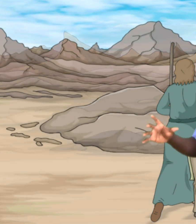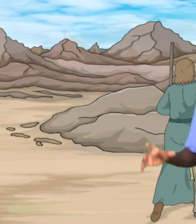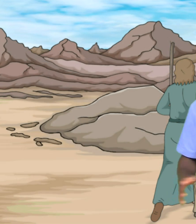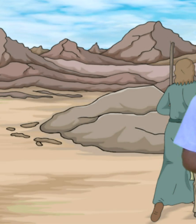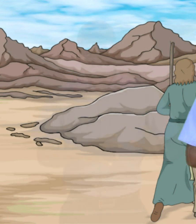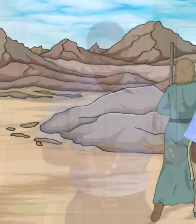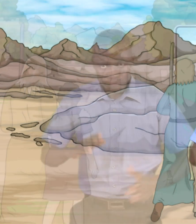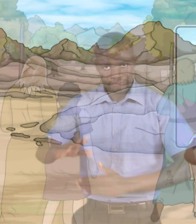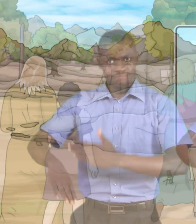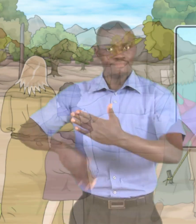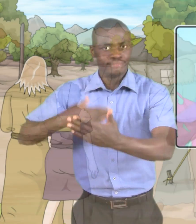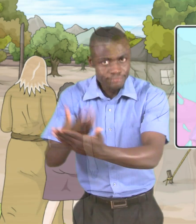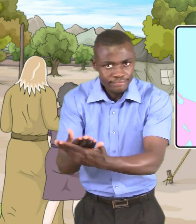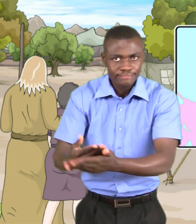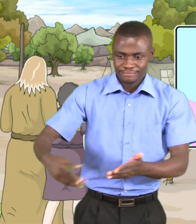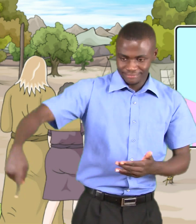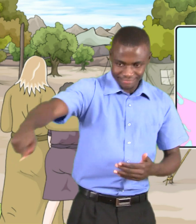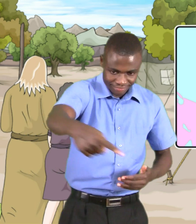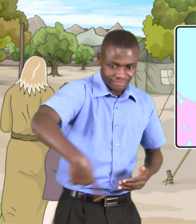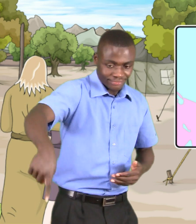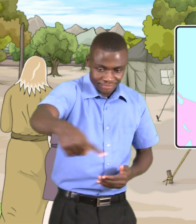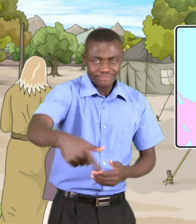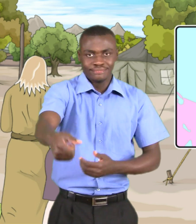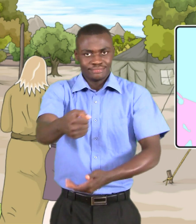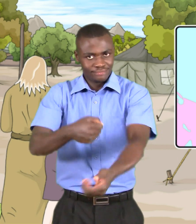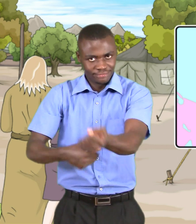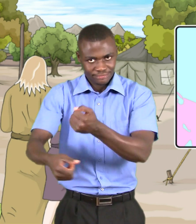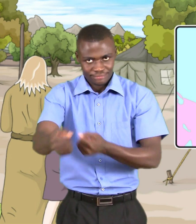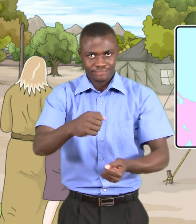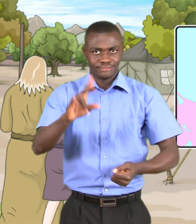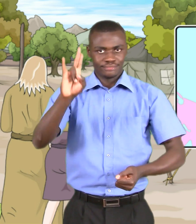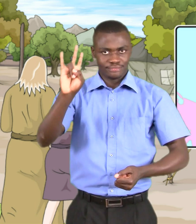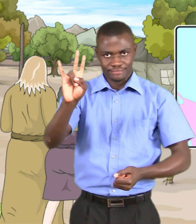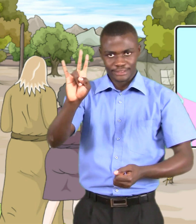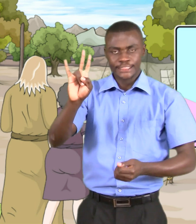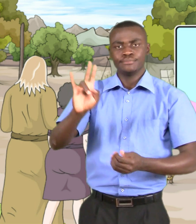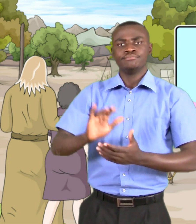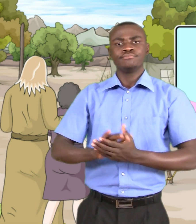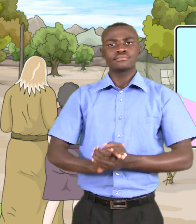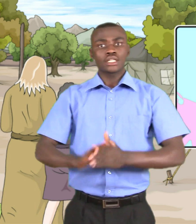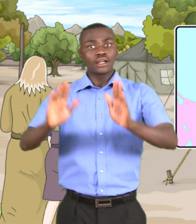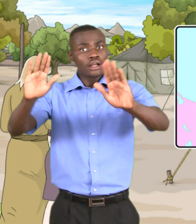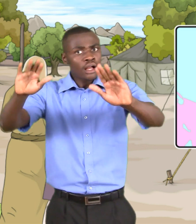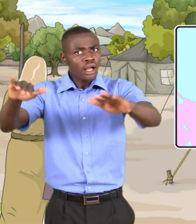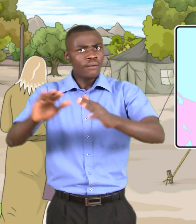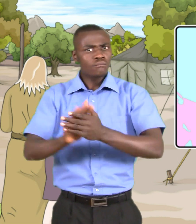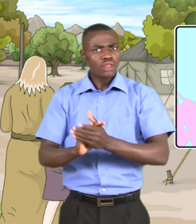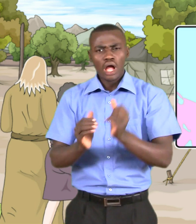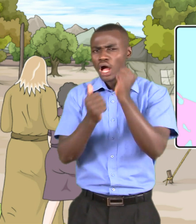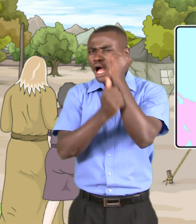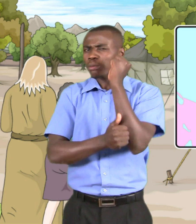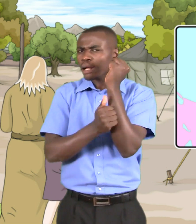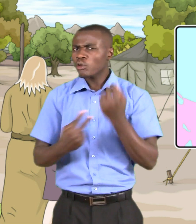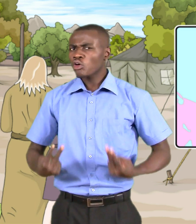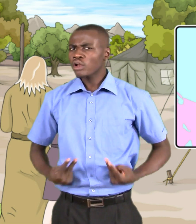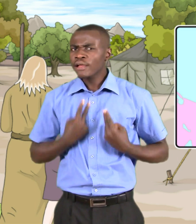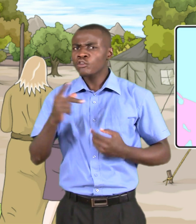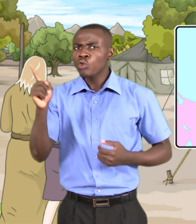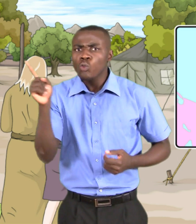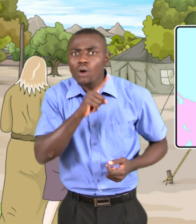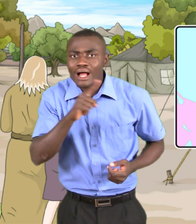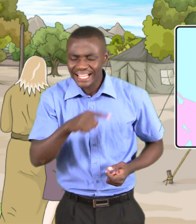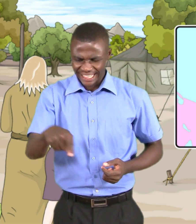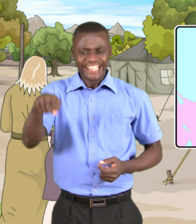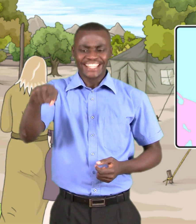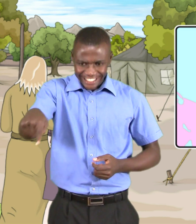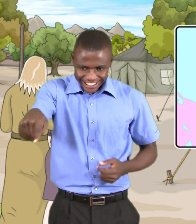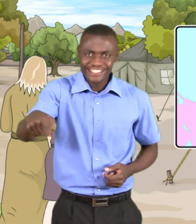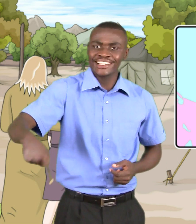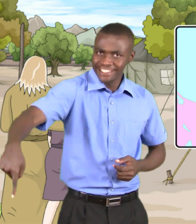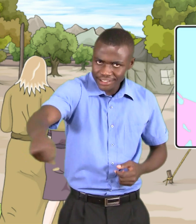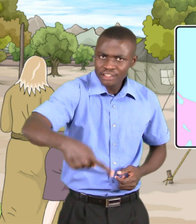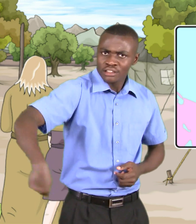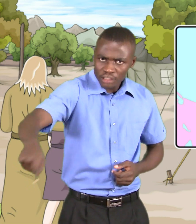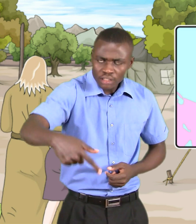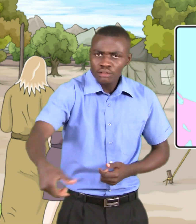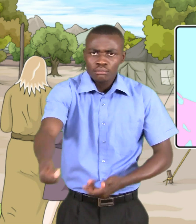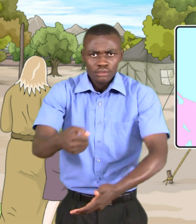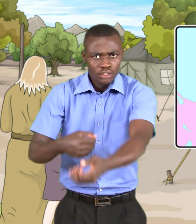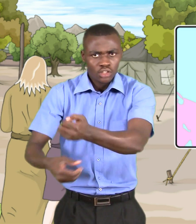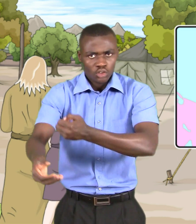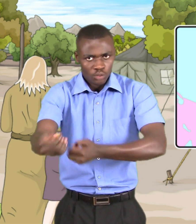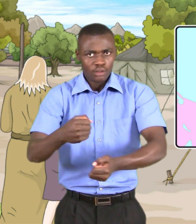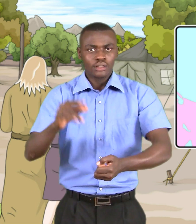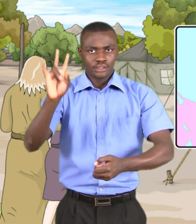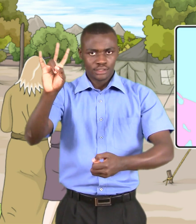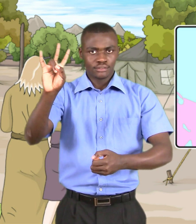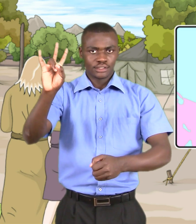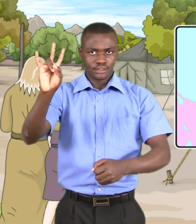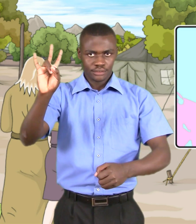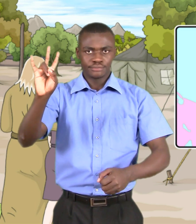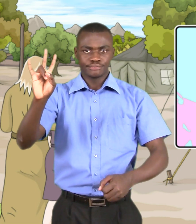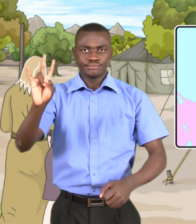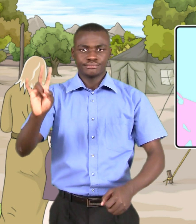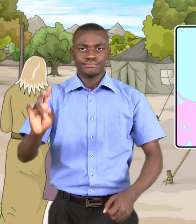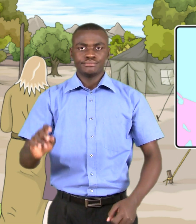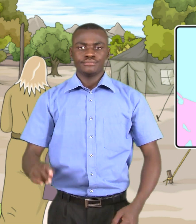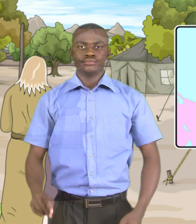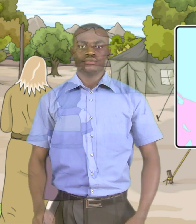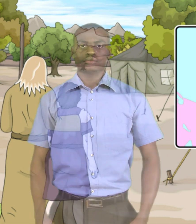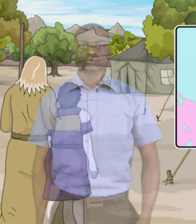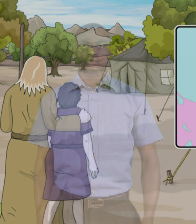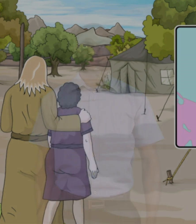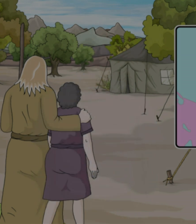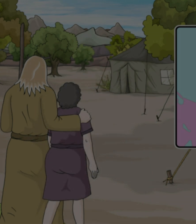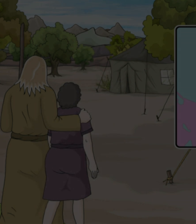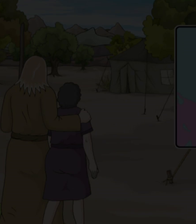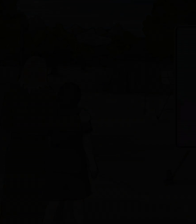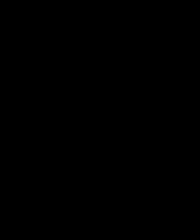And Abraham settled in Beersheba.